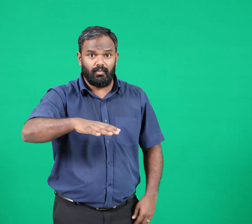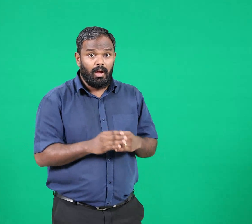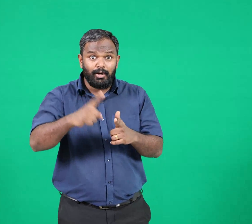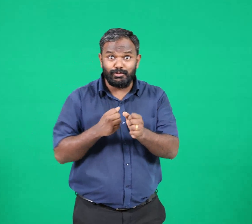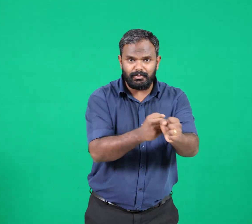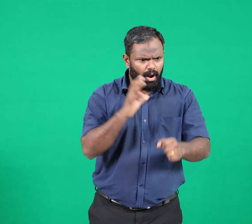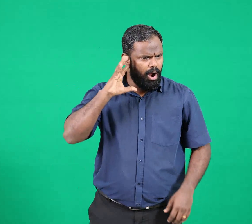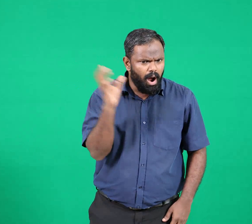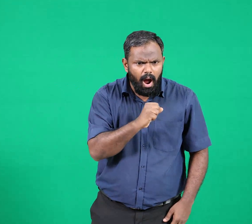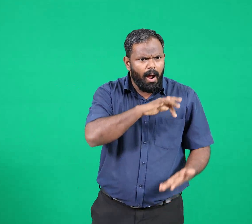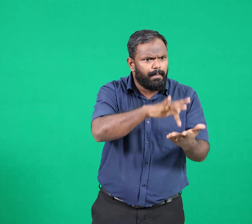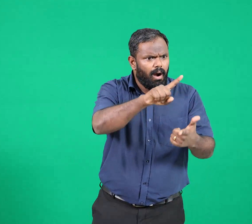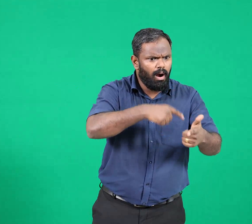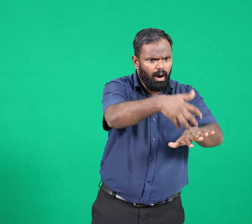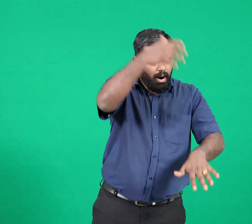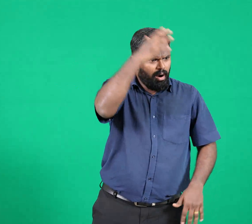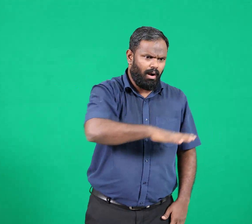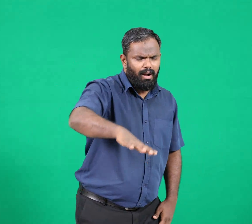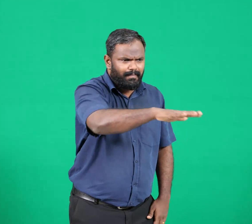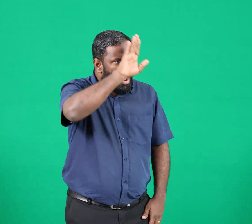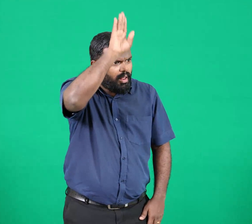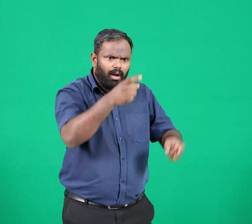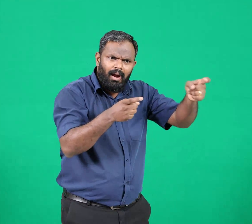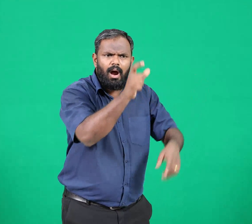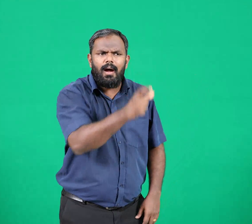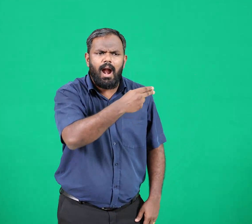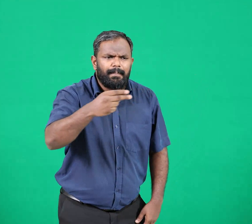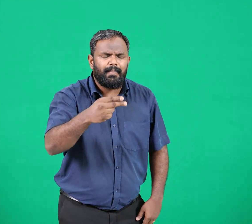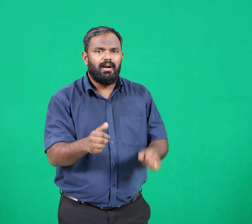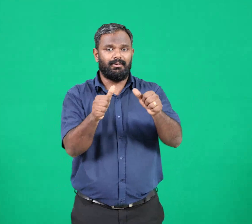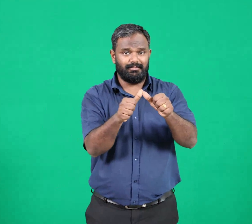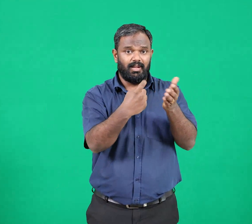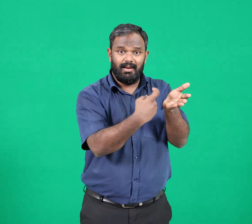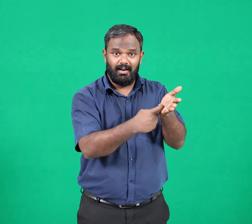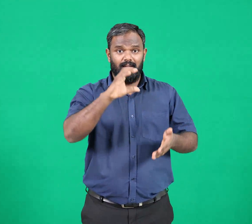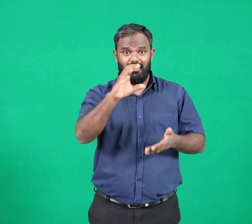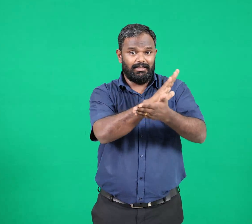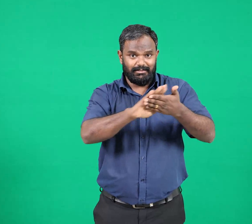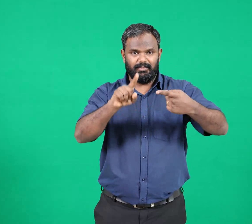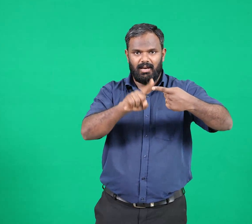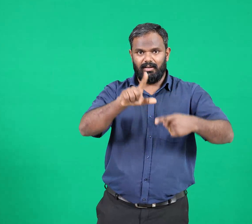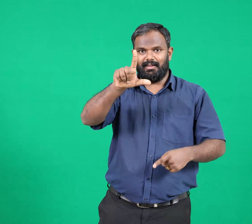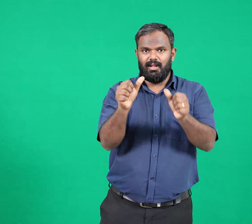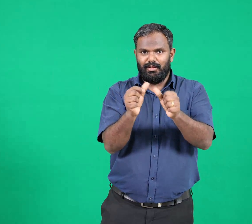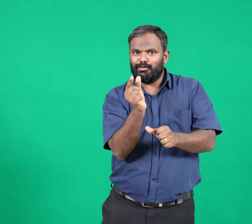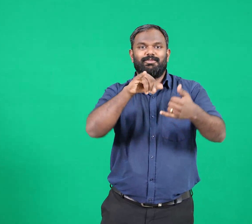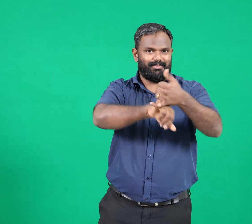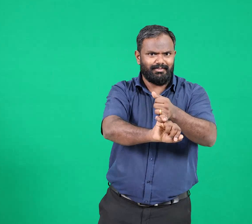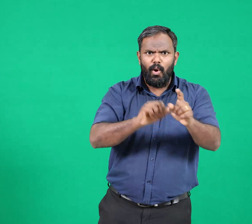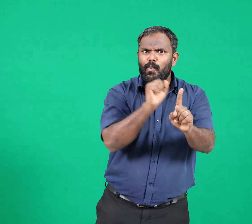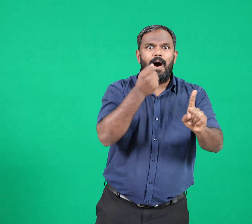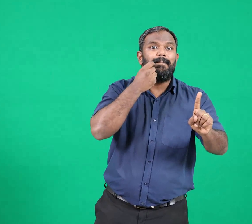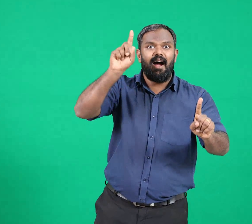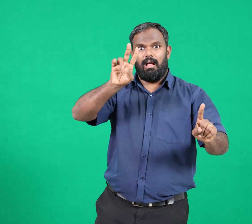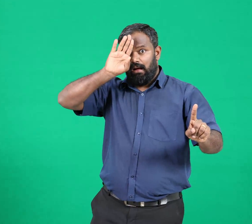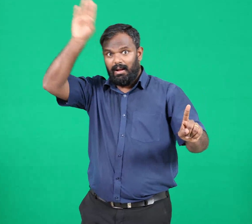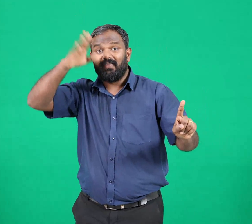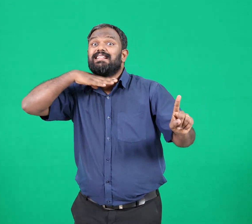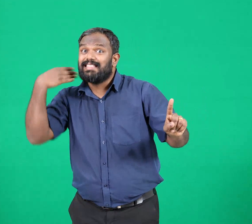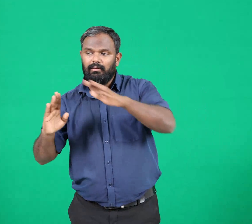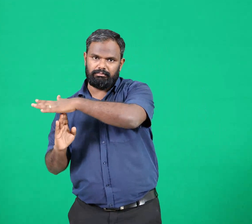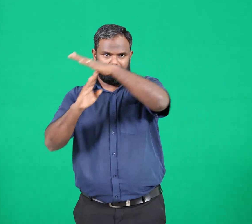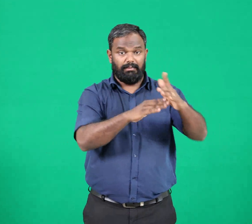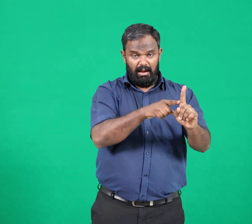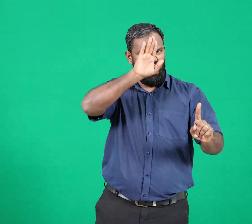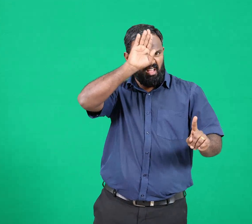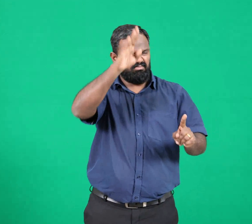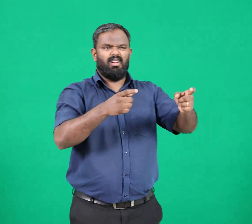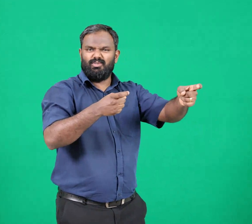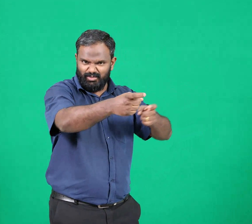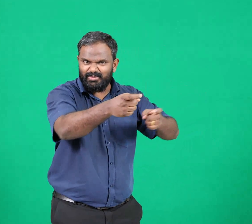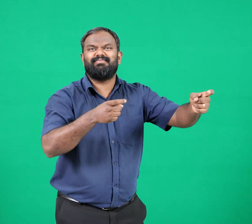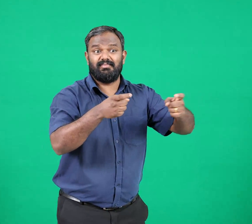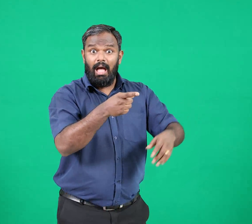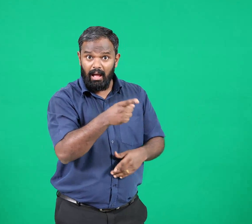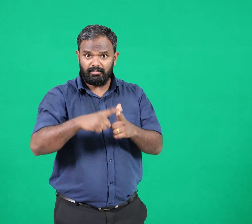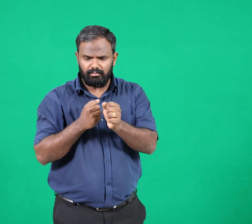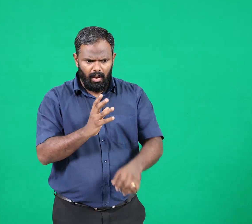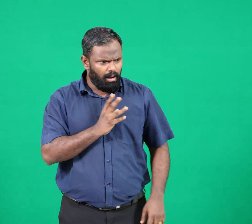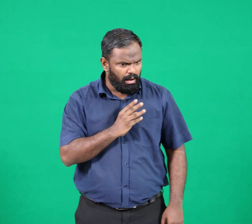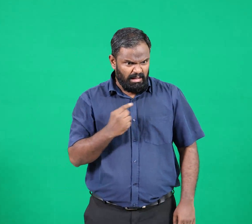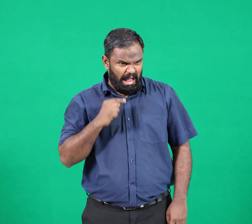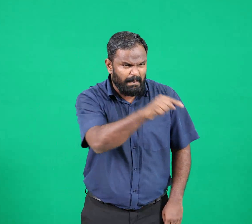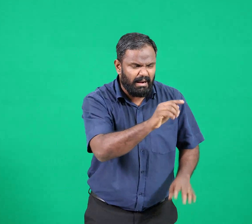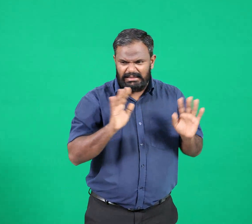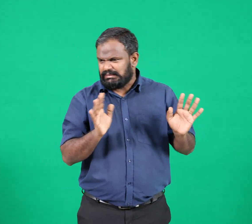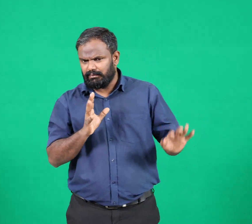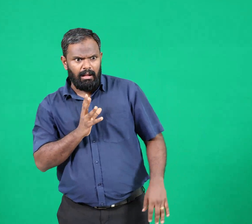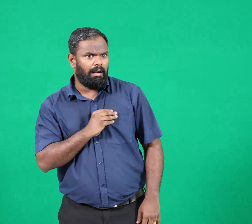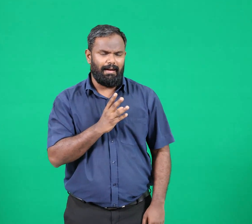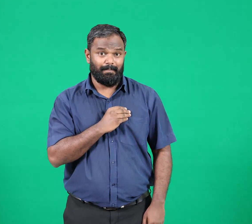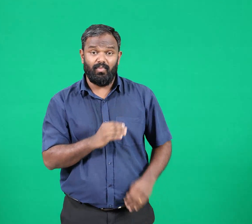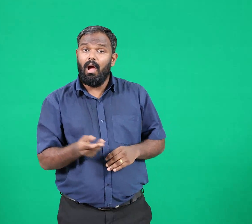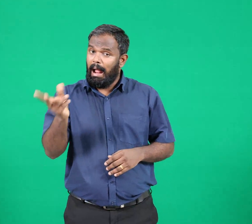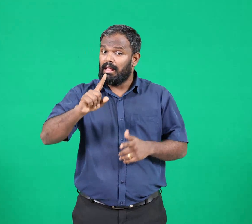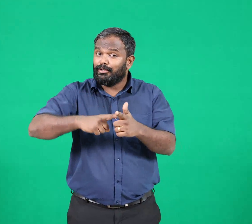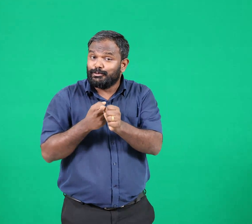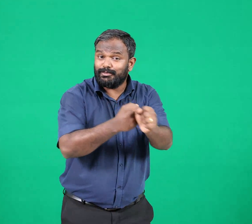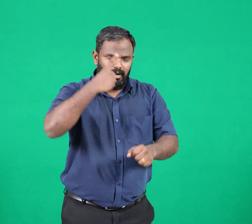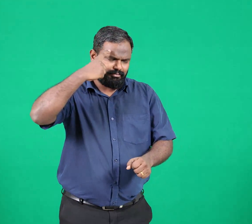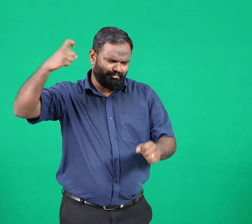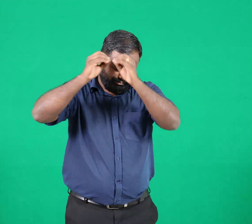But when he learned that Archelaus was reigning in Judea in place of his father Herod, he was afraid to go there.